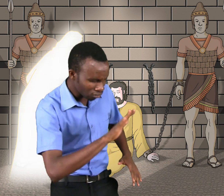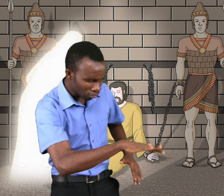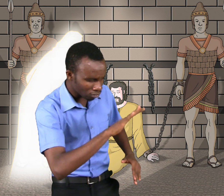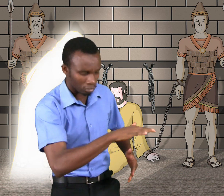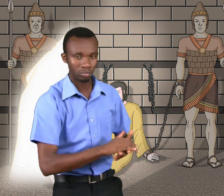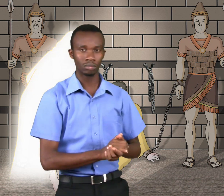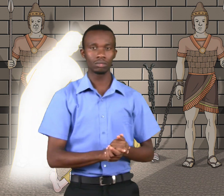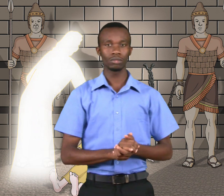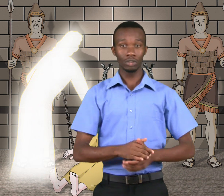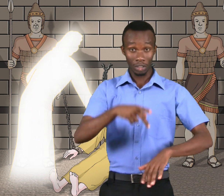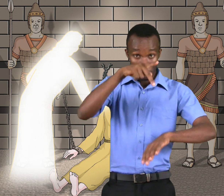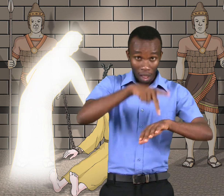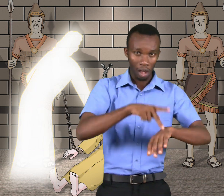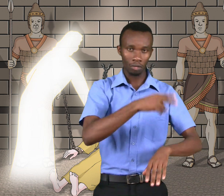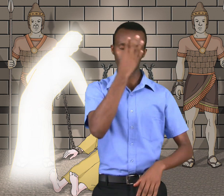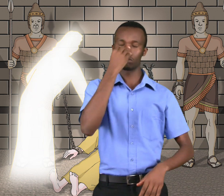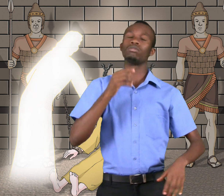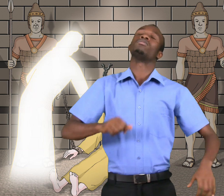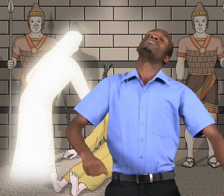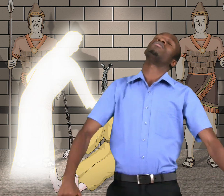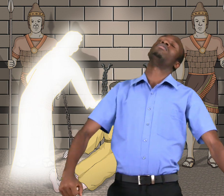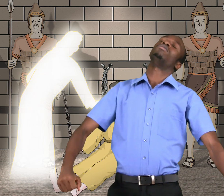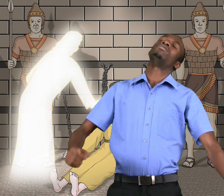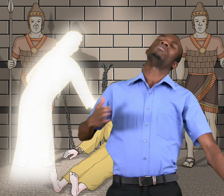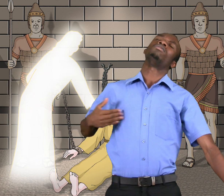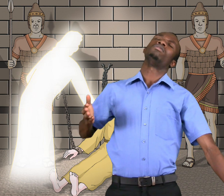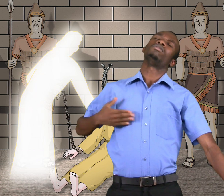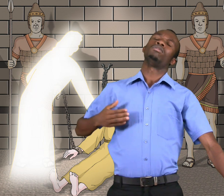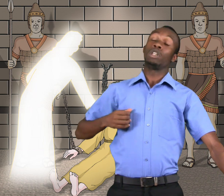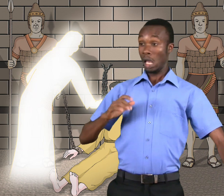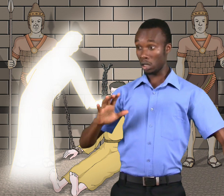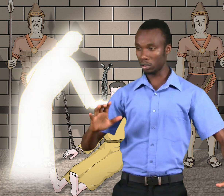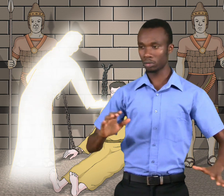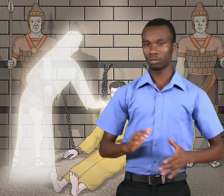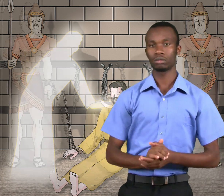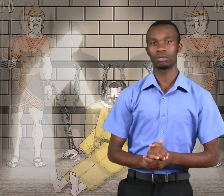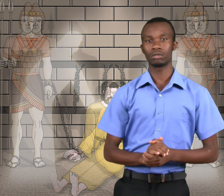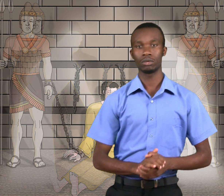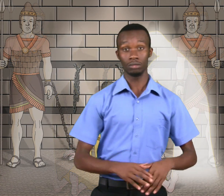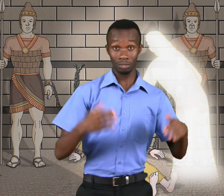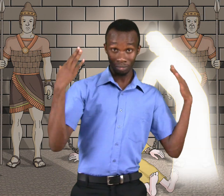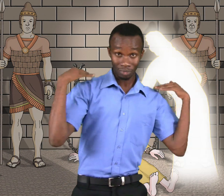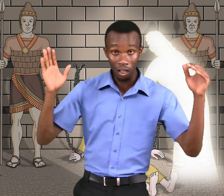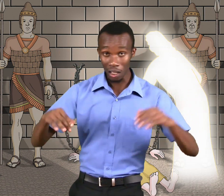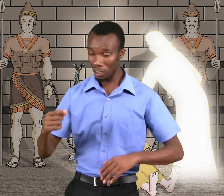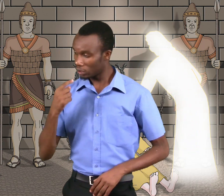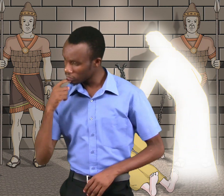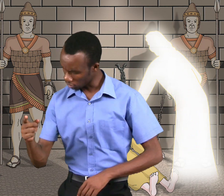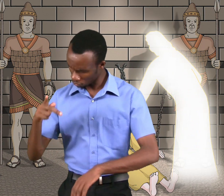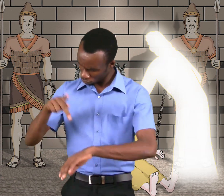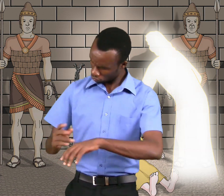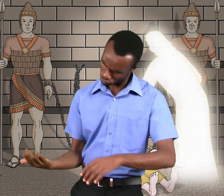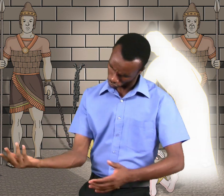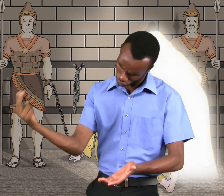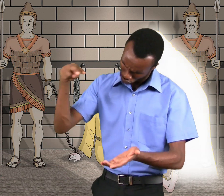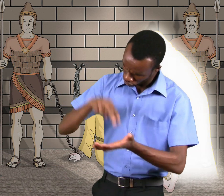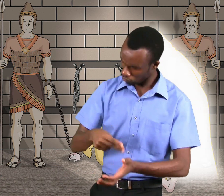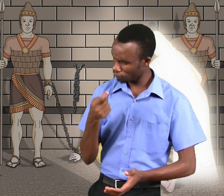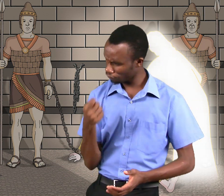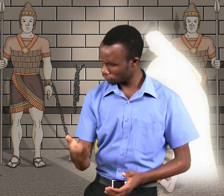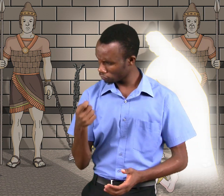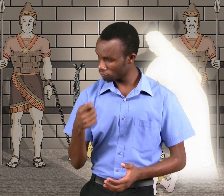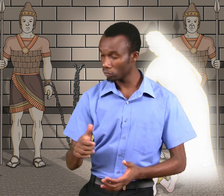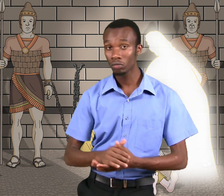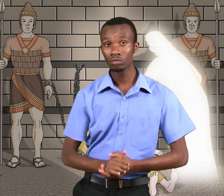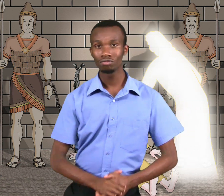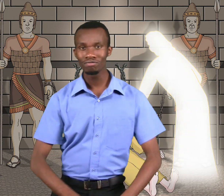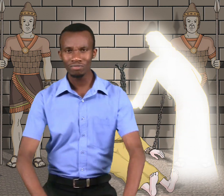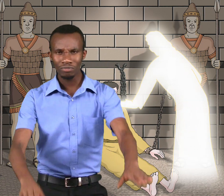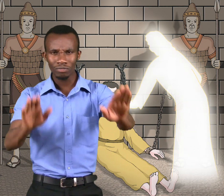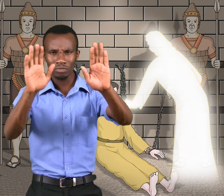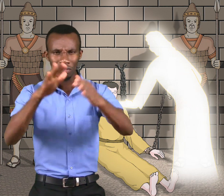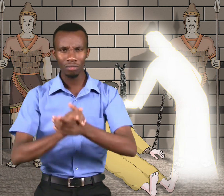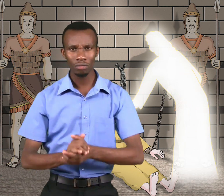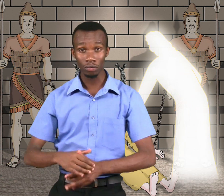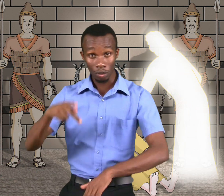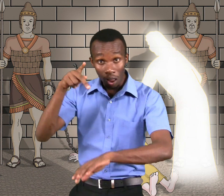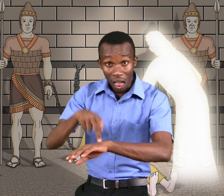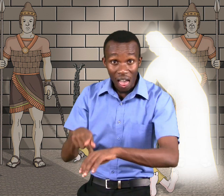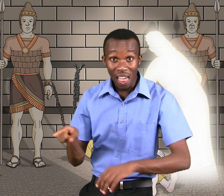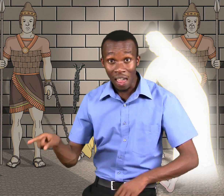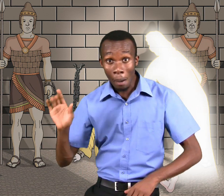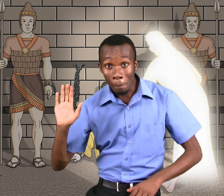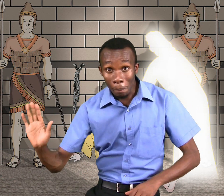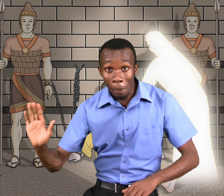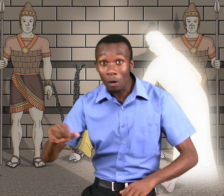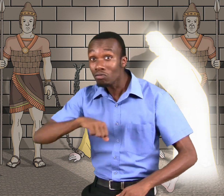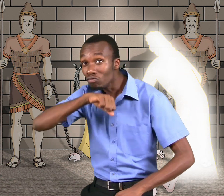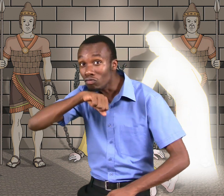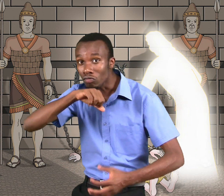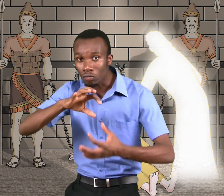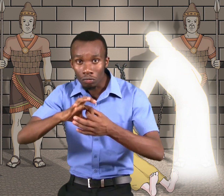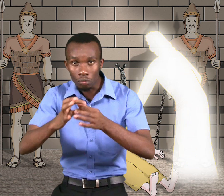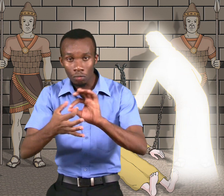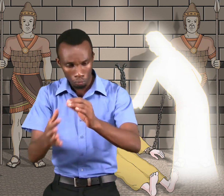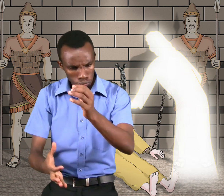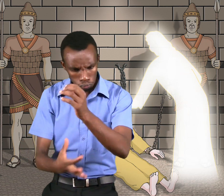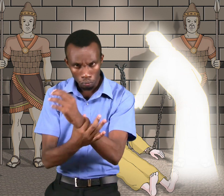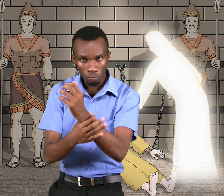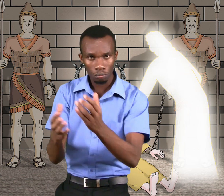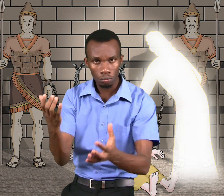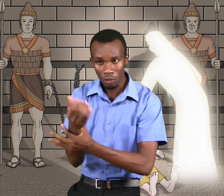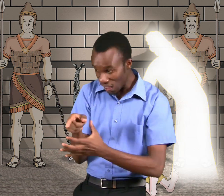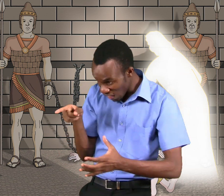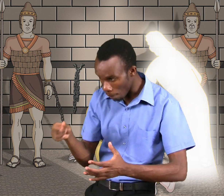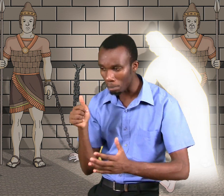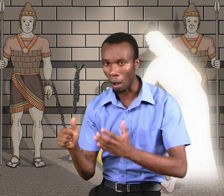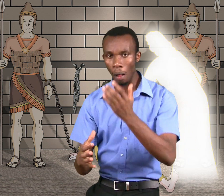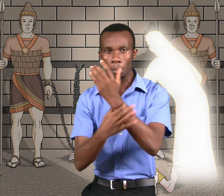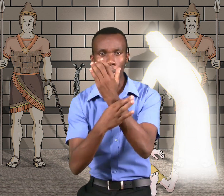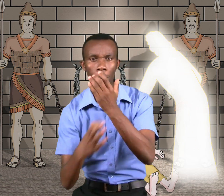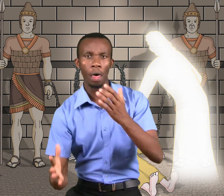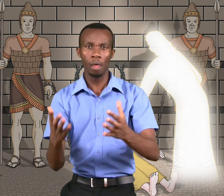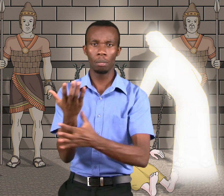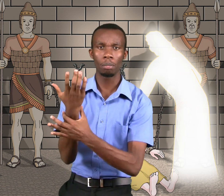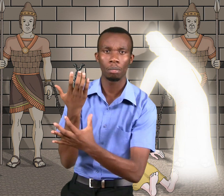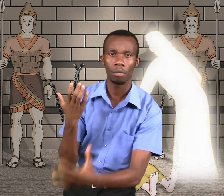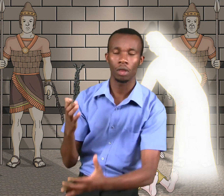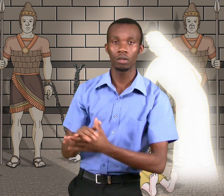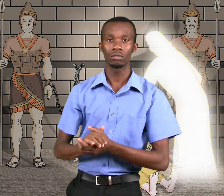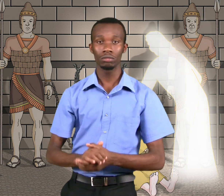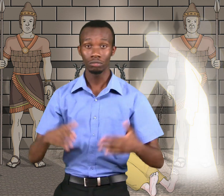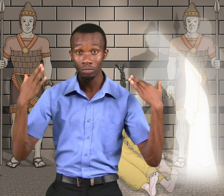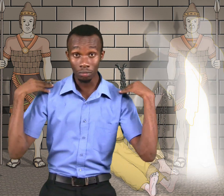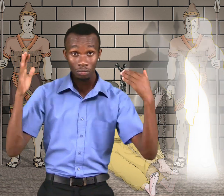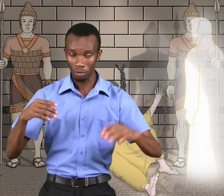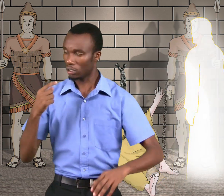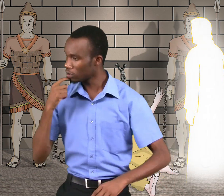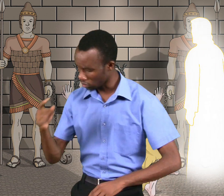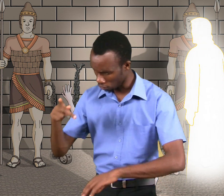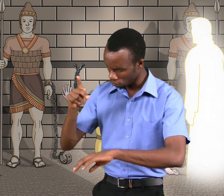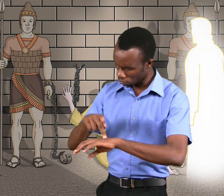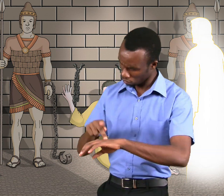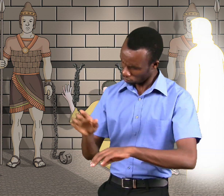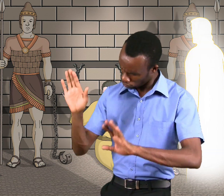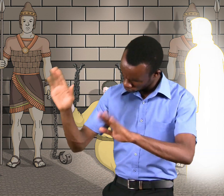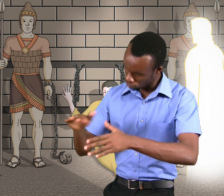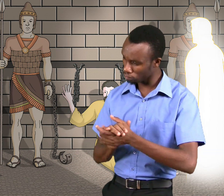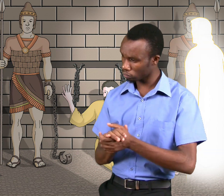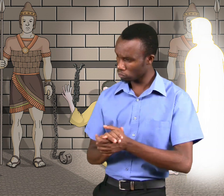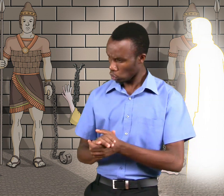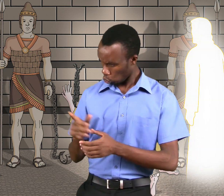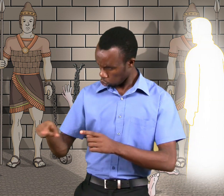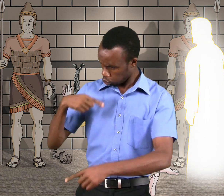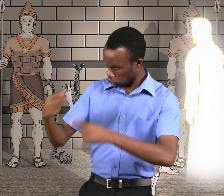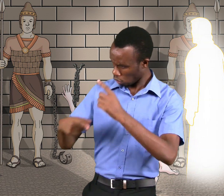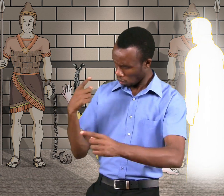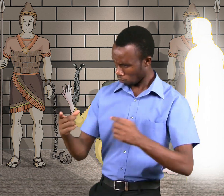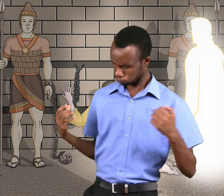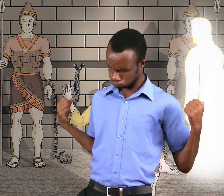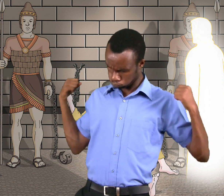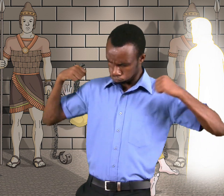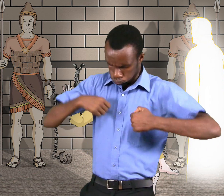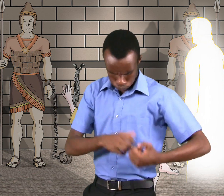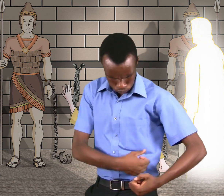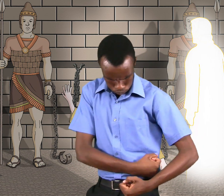He tapped Peter on the side and woke him up, saying, “Get up quickly.”